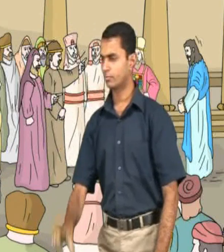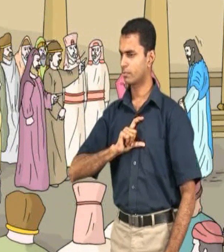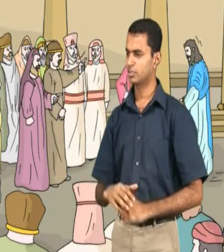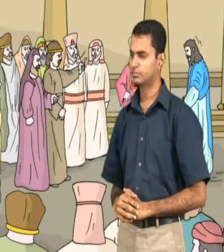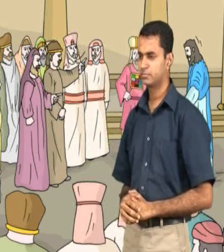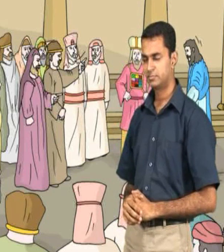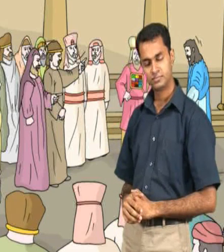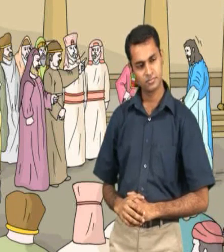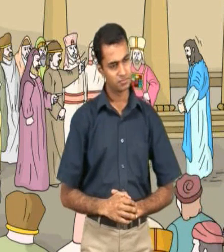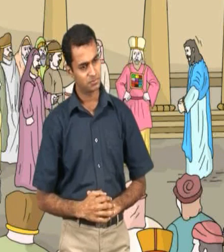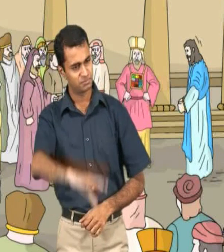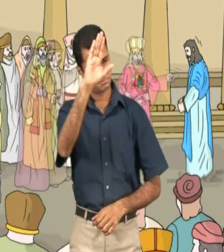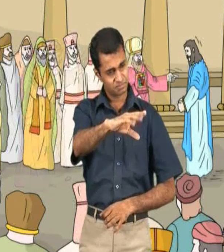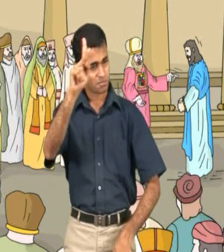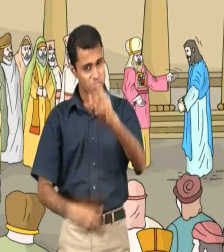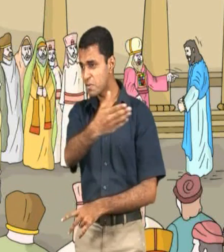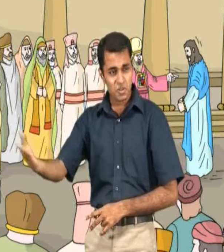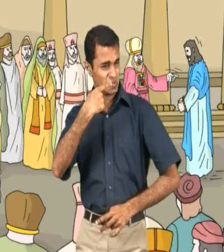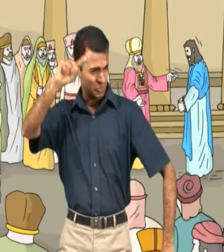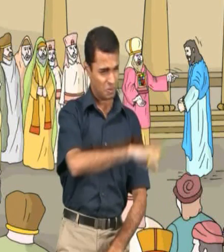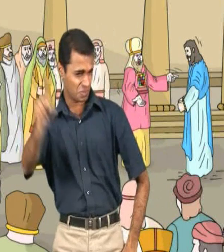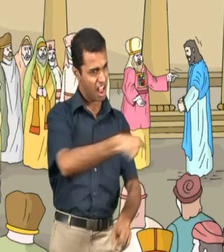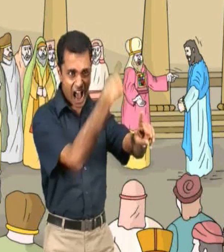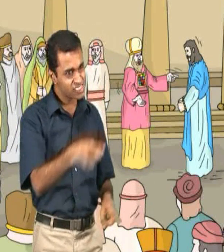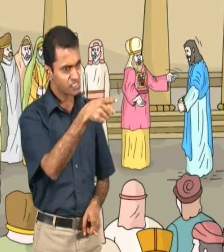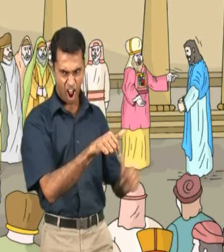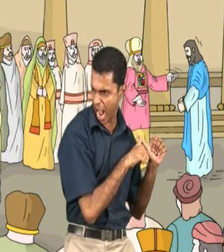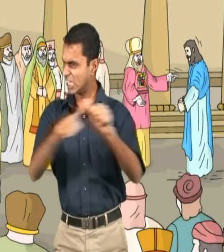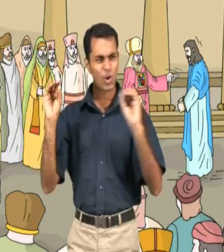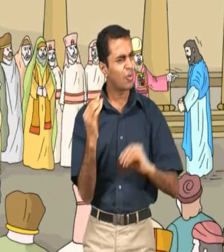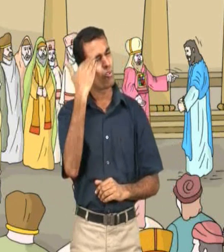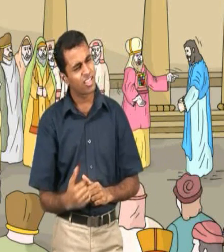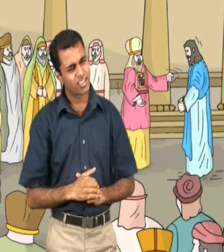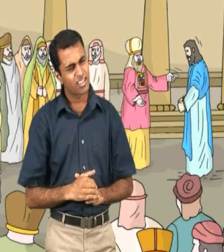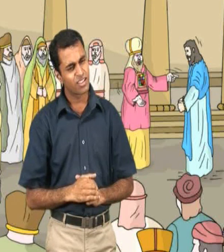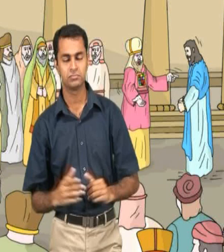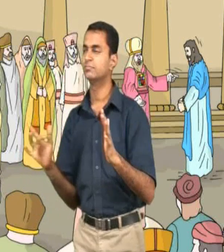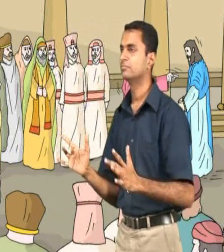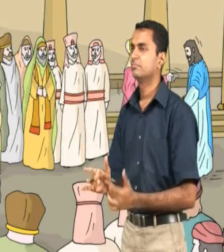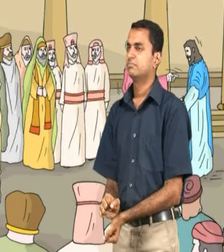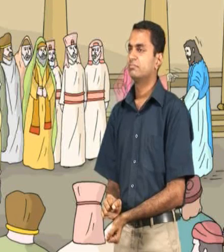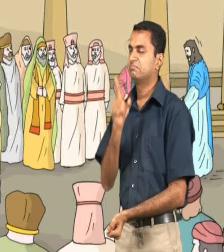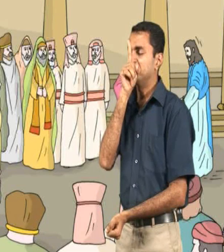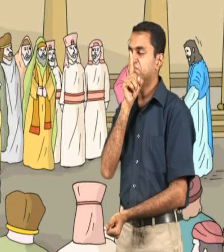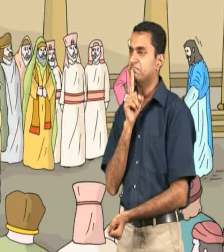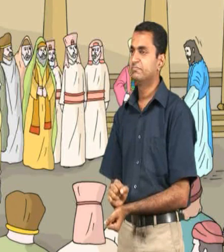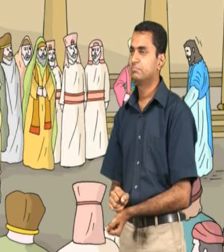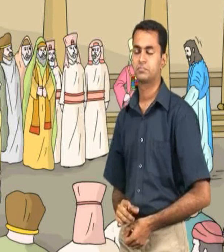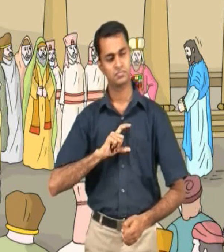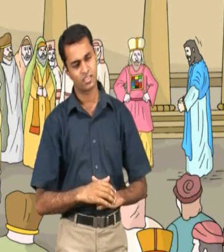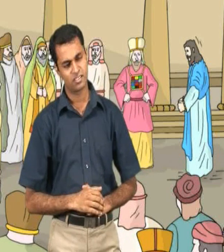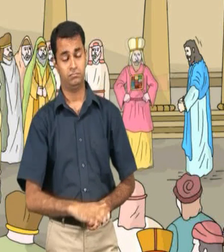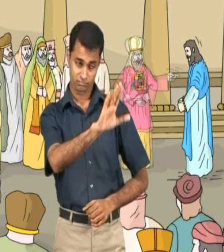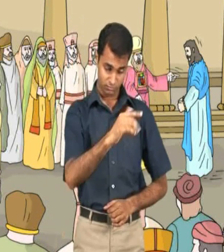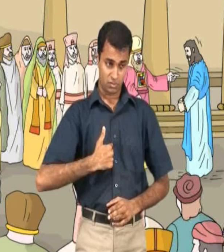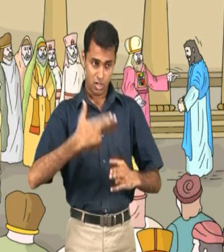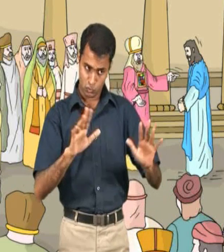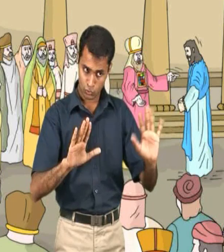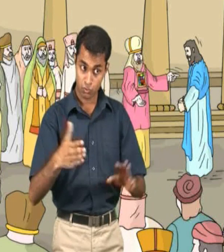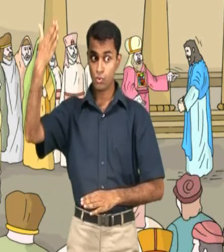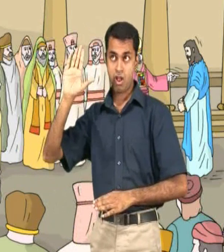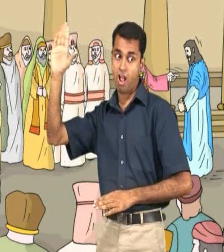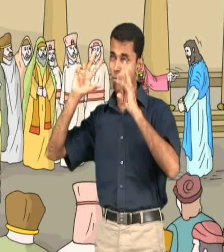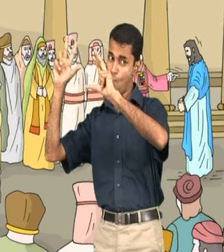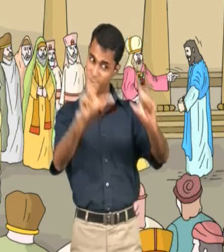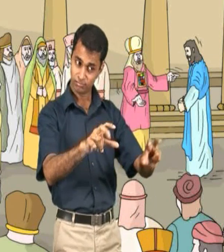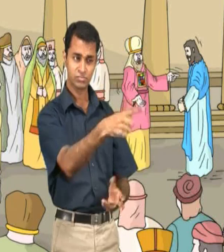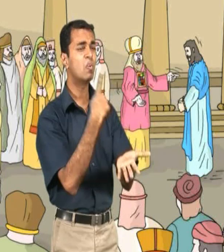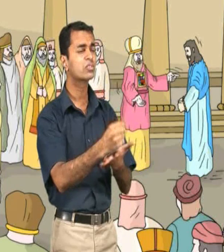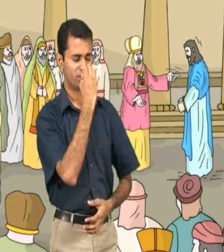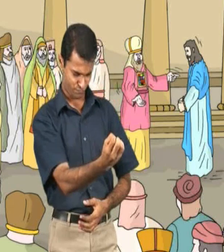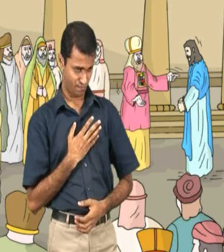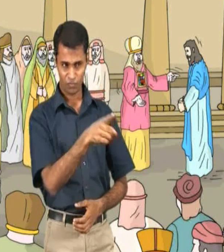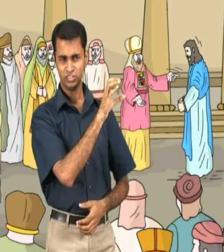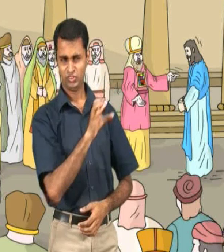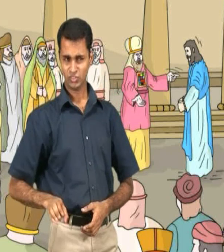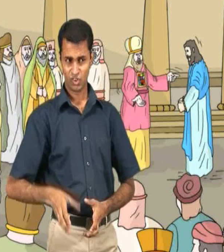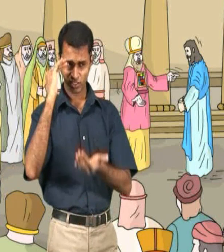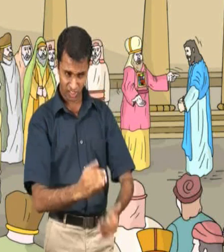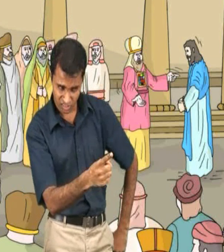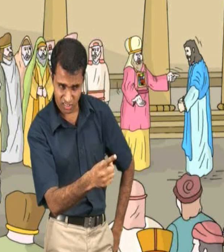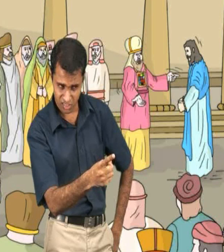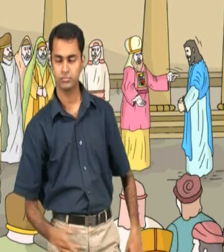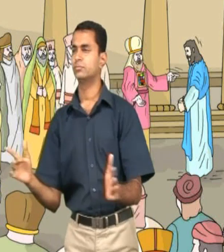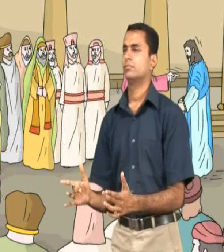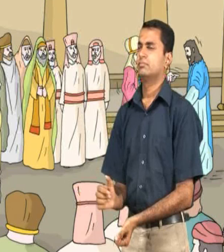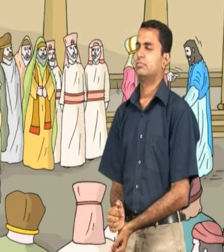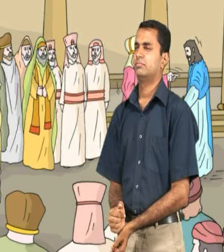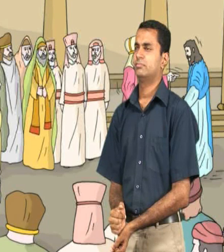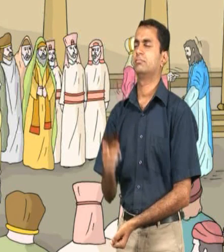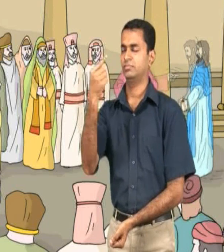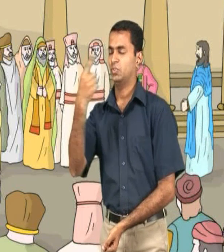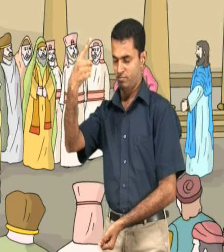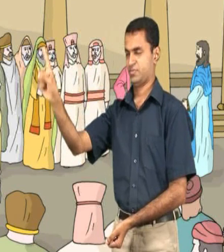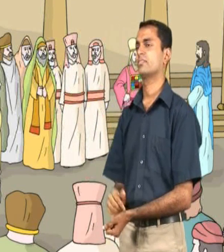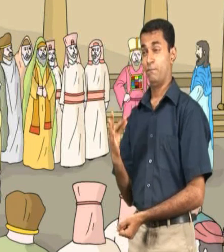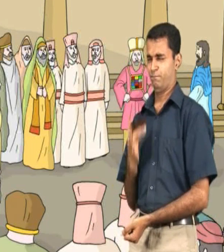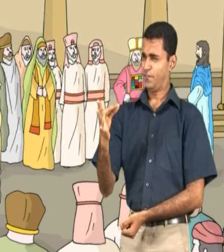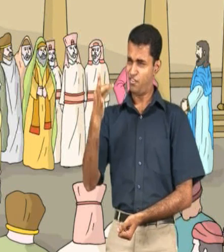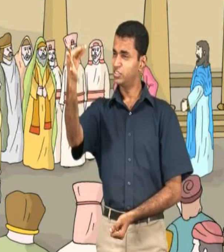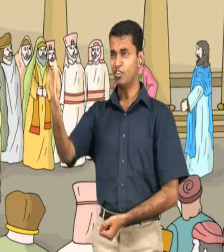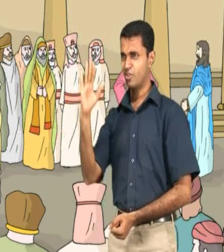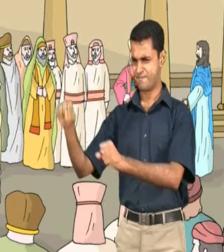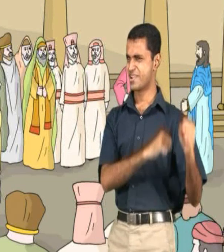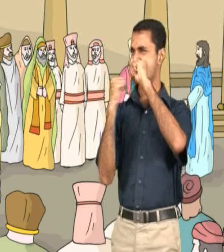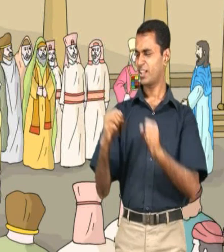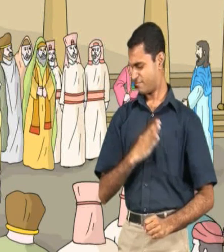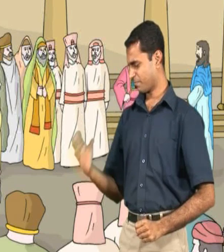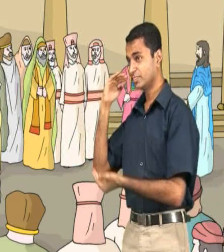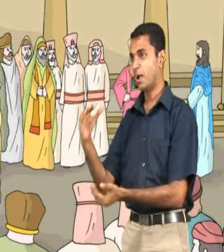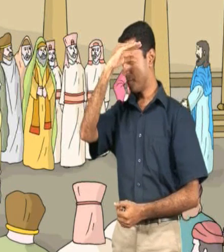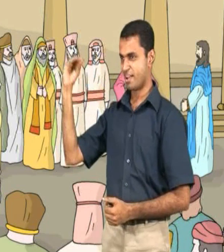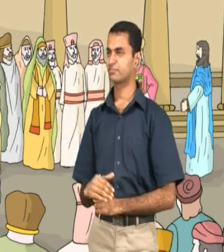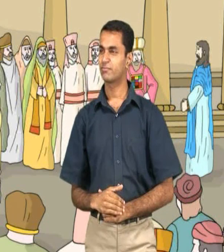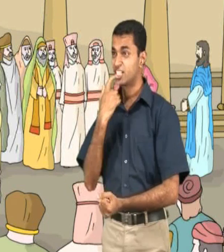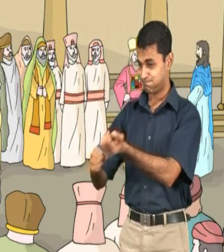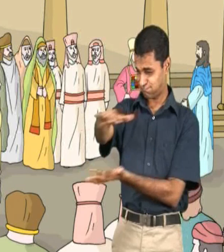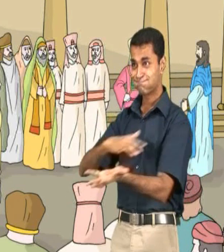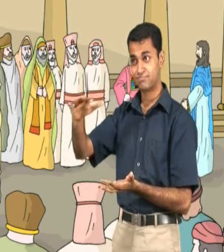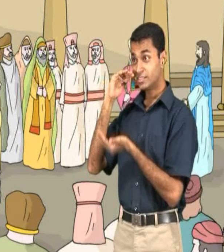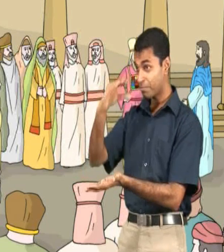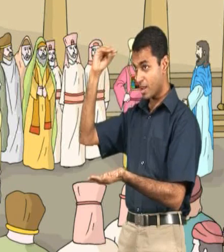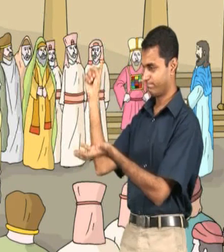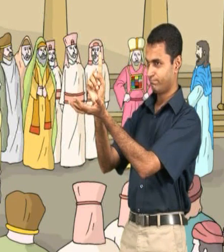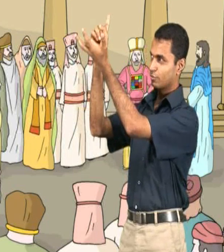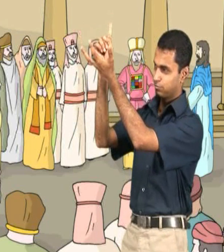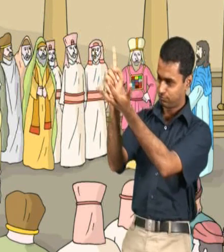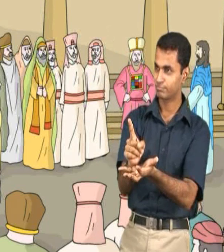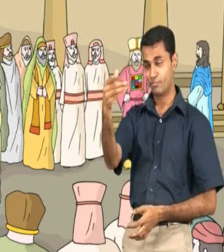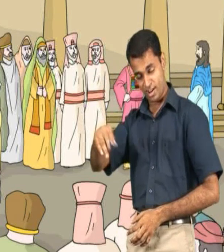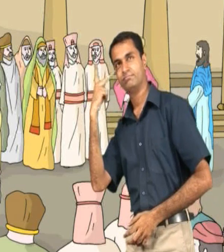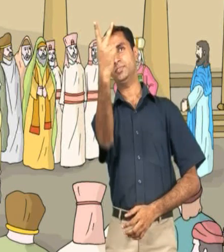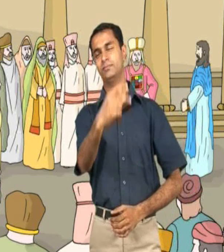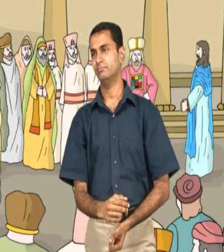Then the high priest said to Him, “I charge You under oath by the living God: Tell us if You are the Christ, the Son of God.” “You have said it yourself,” Jesus answered.